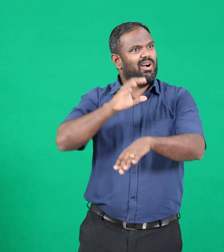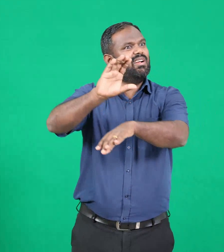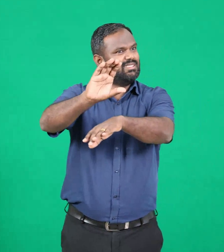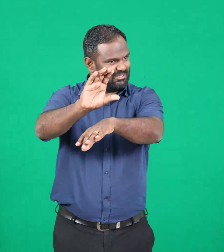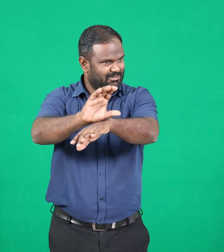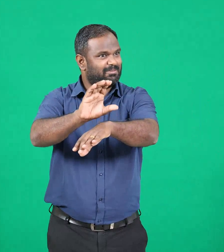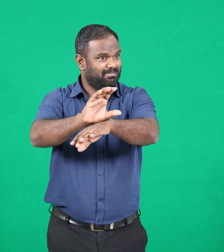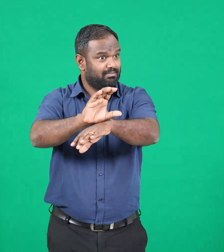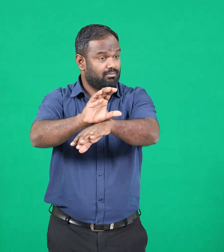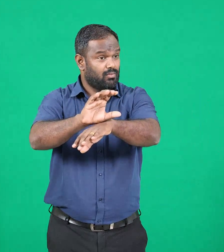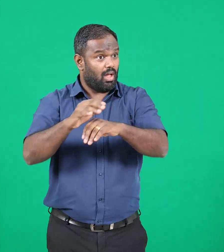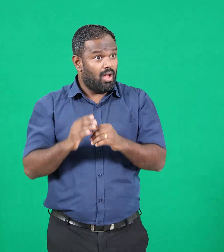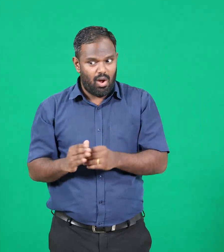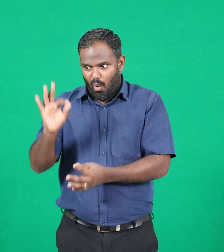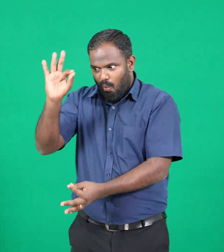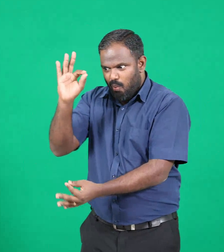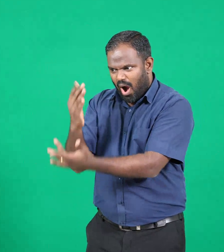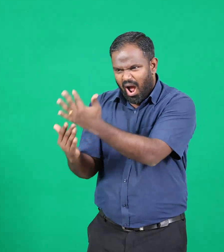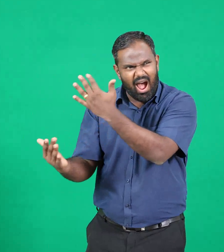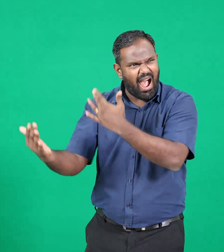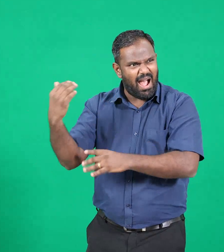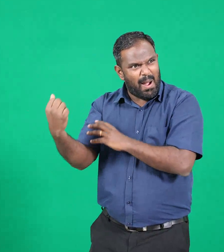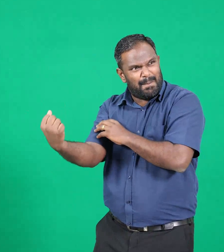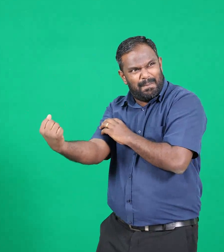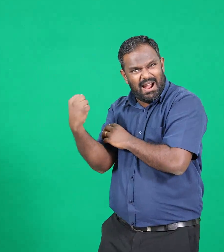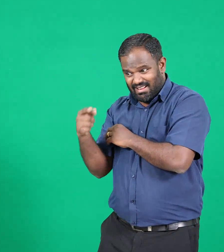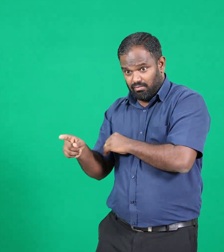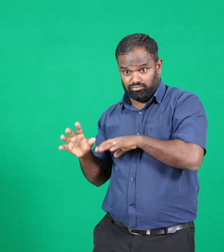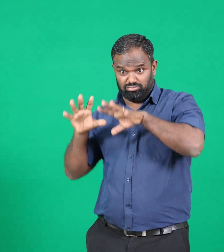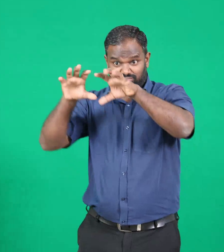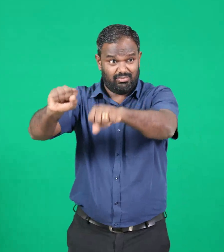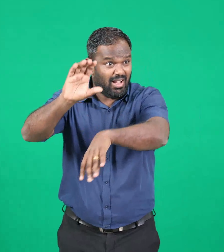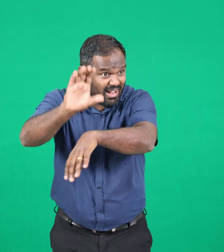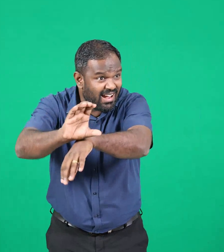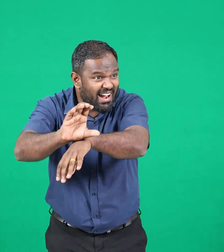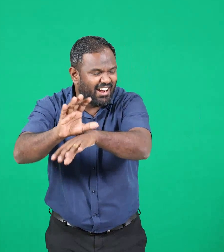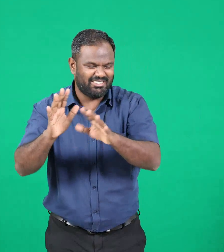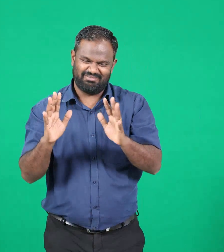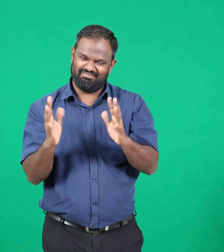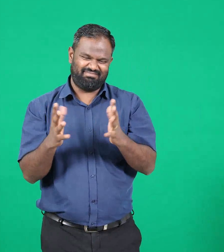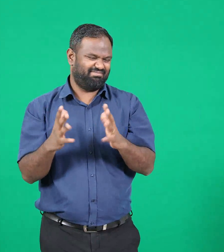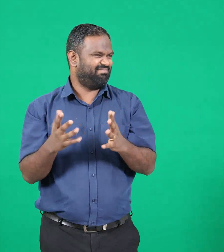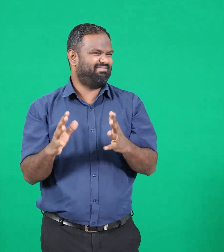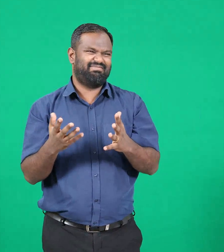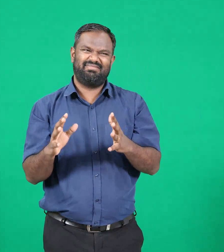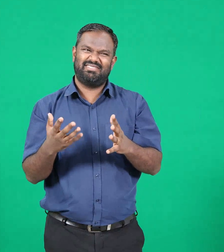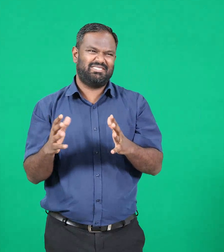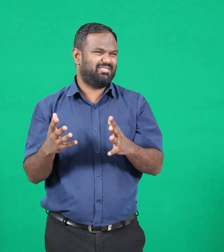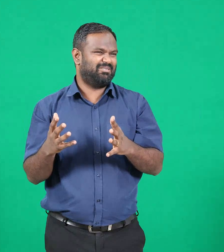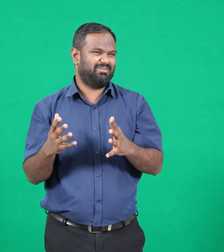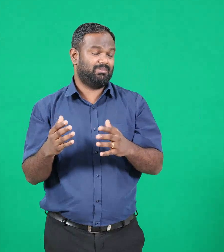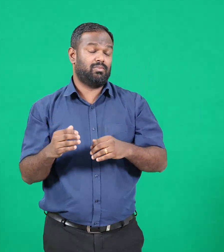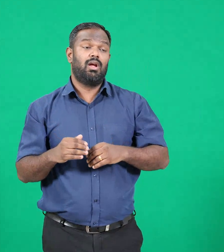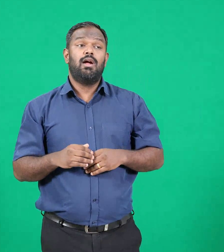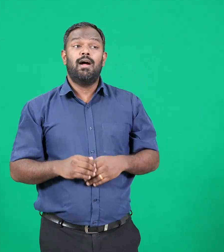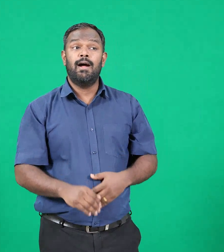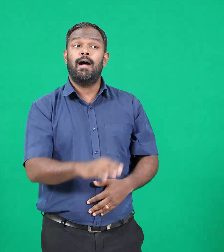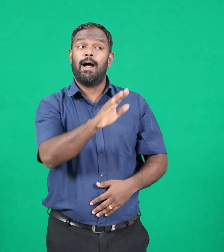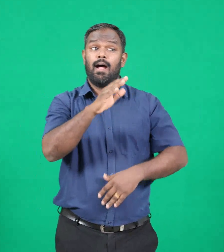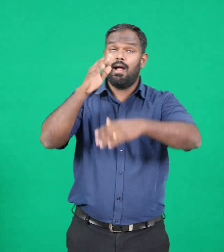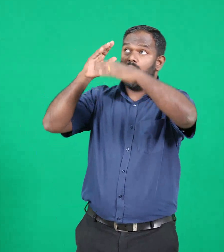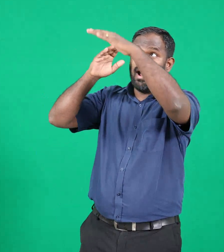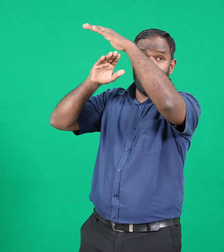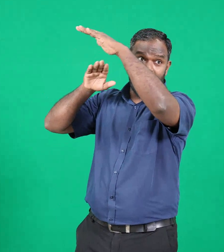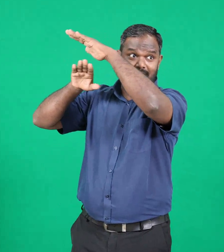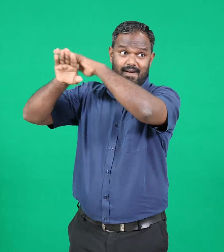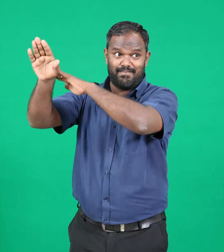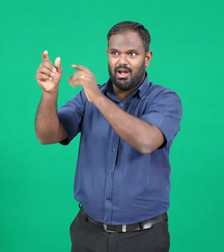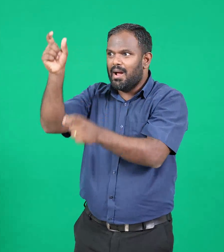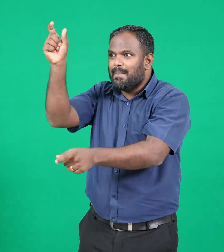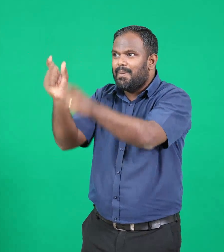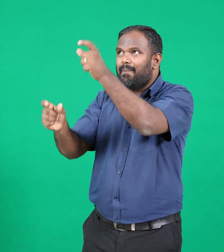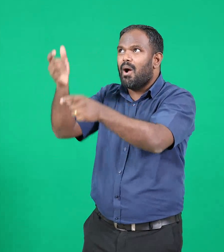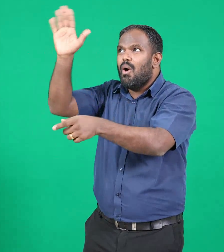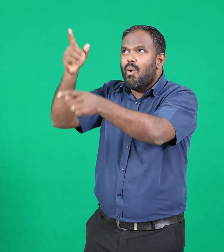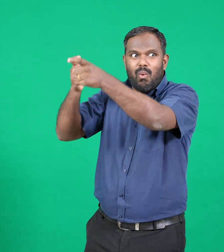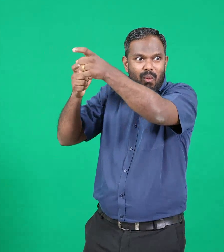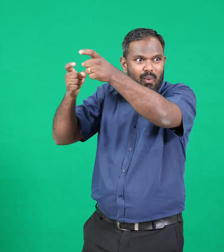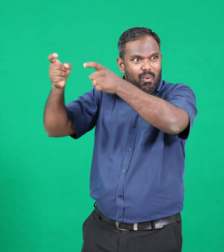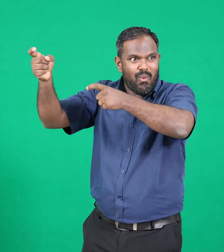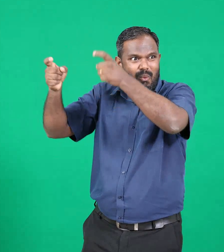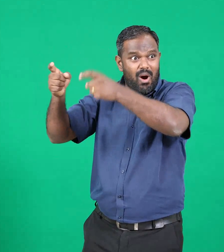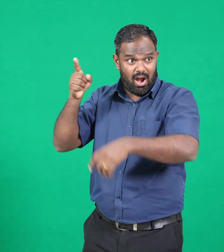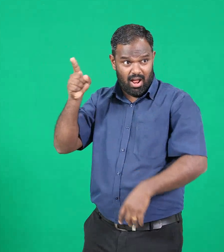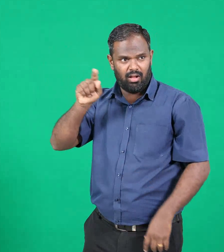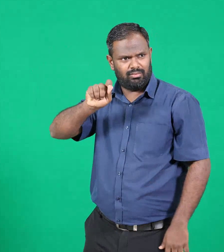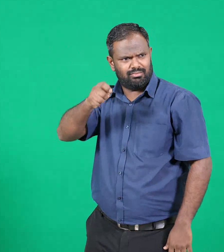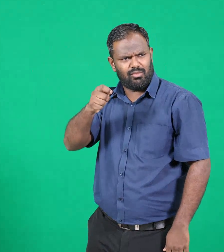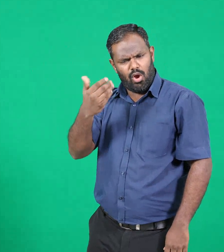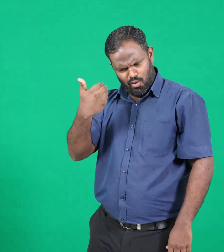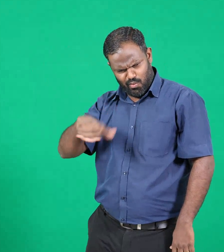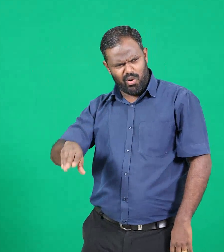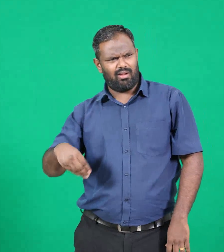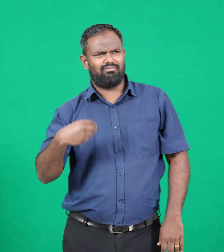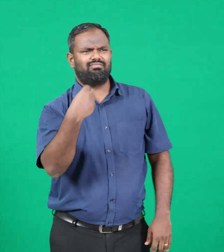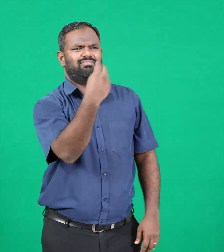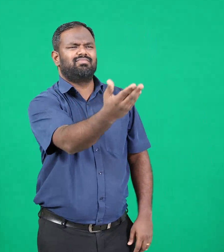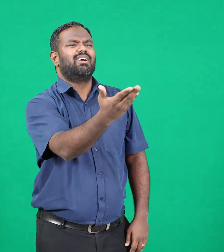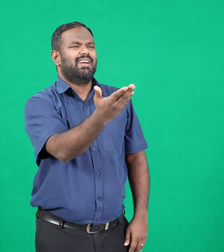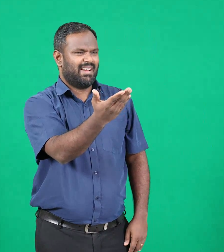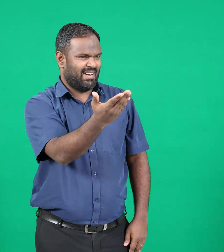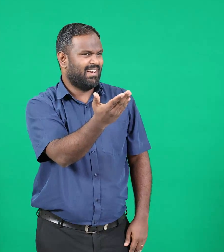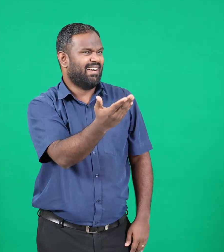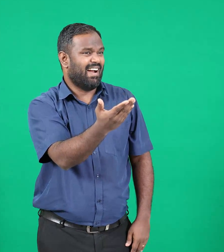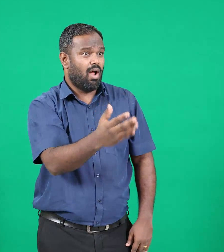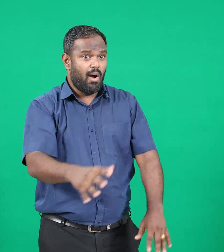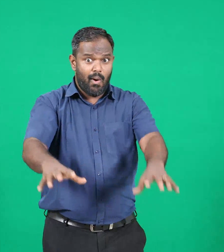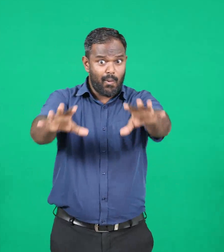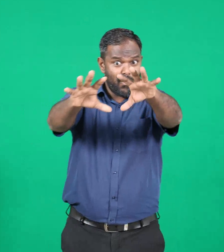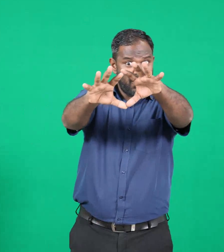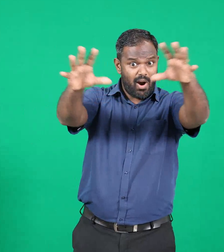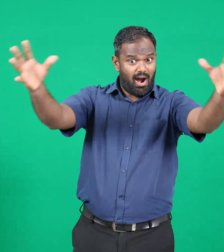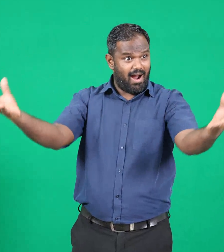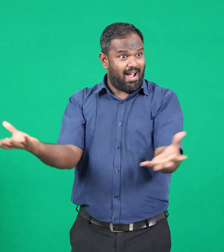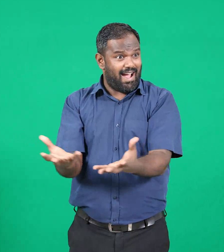I will give you the keys of the kingdom of heaven.